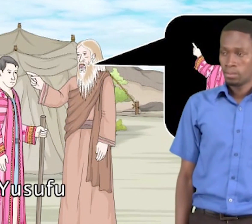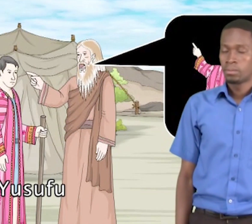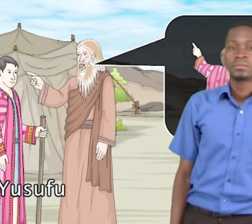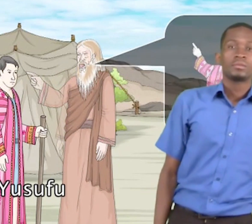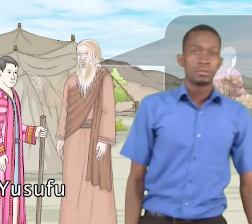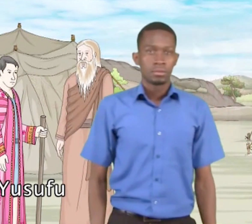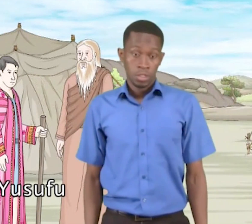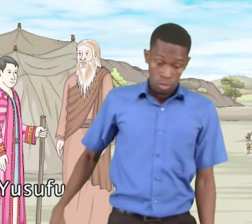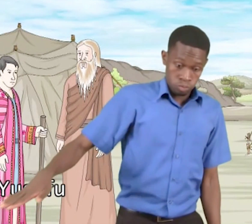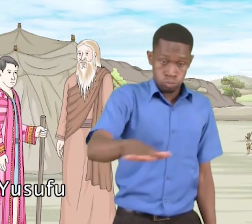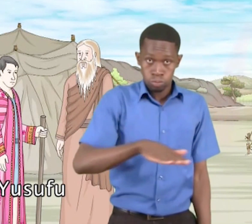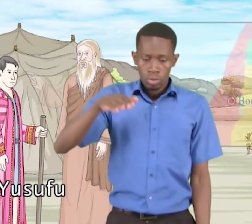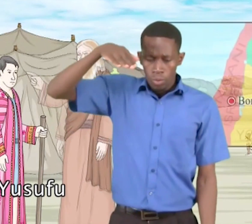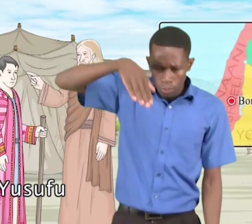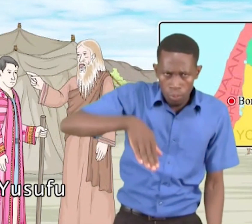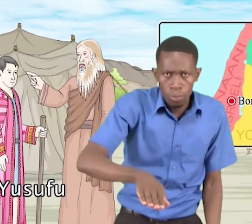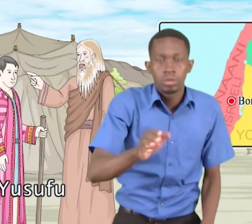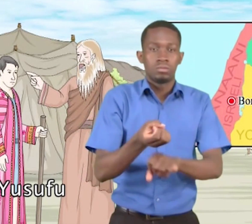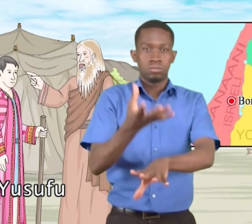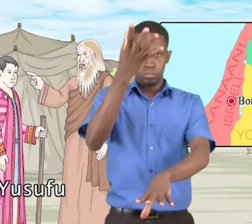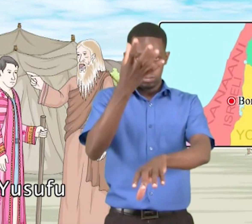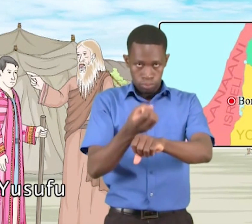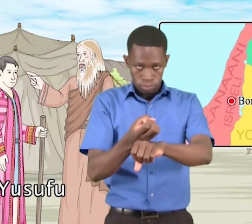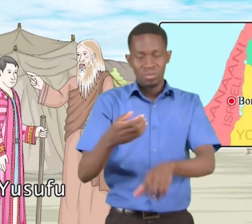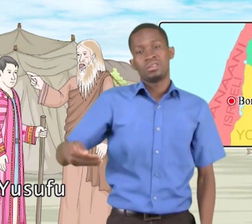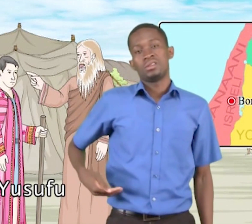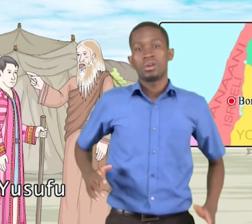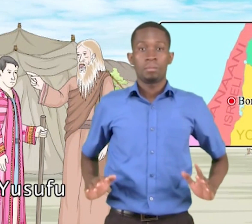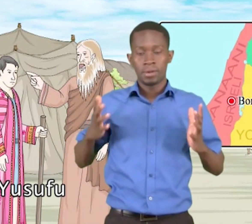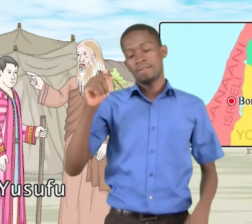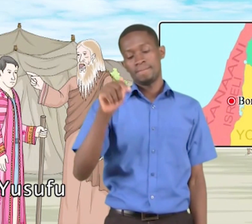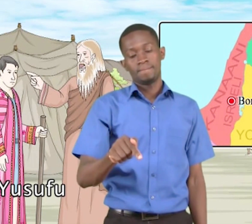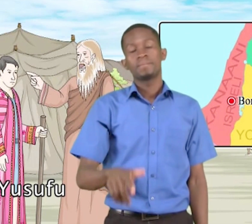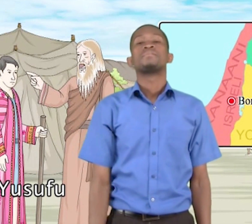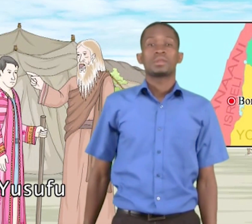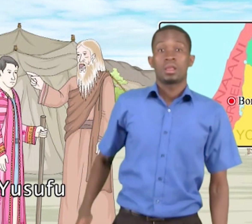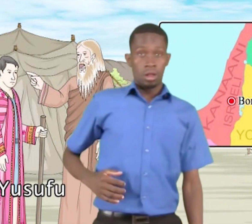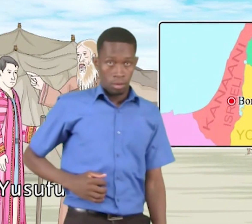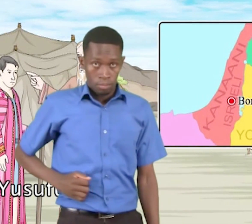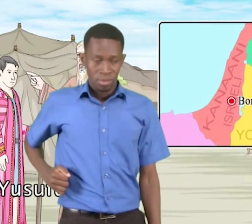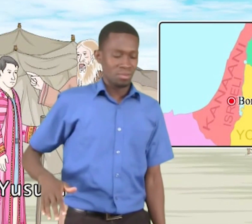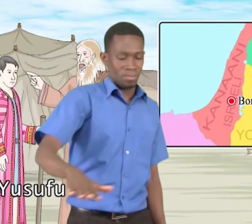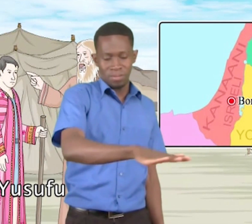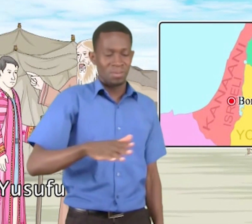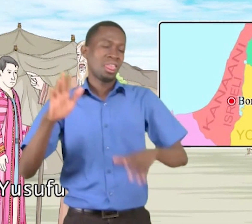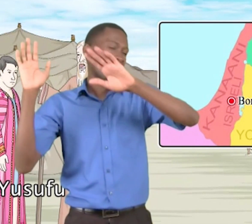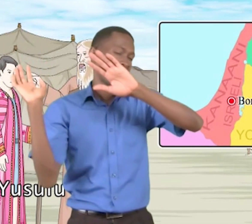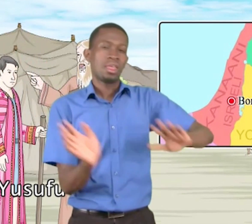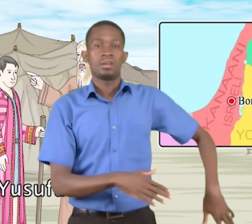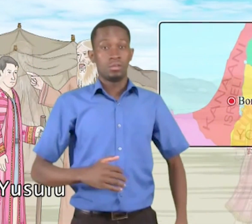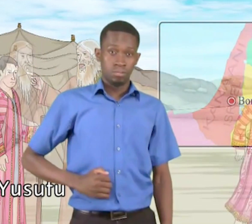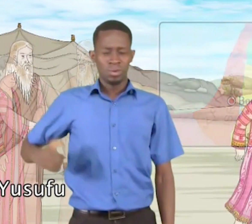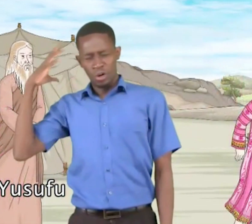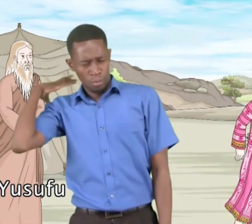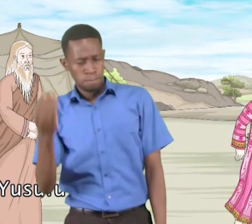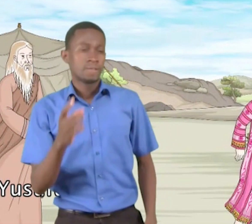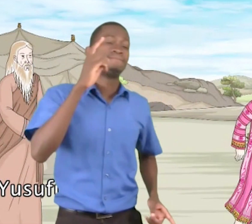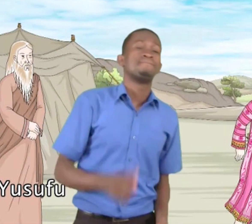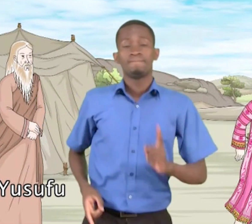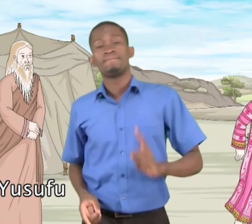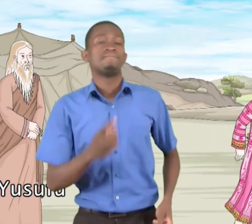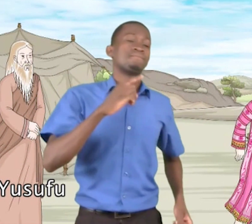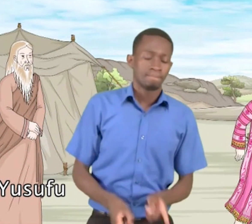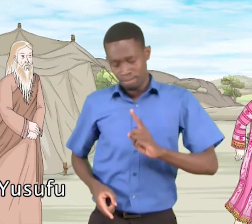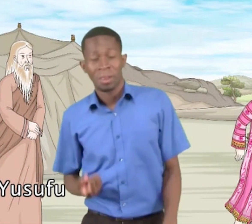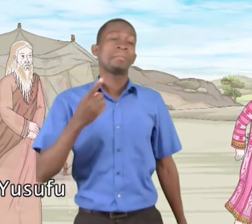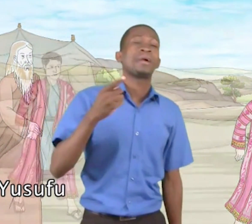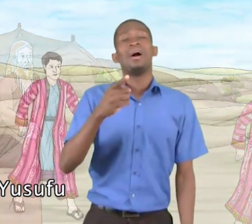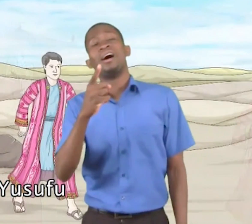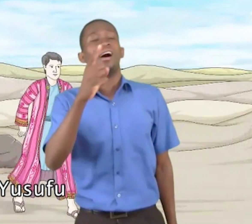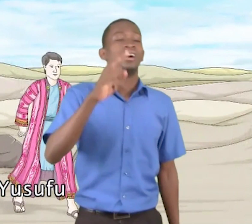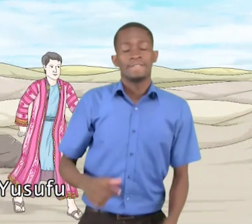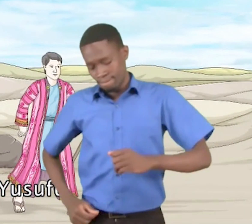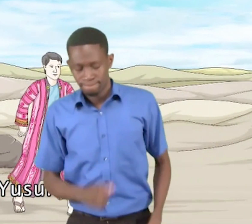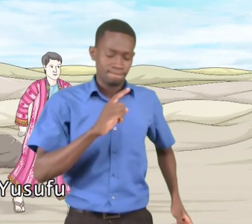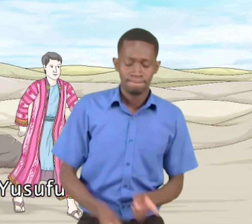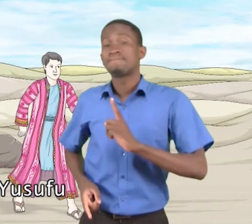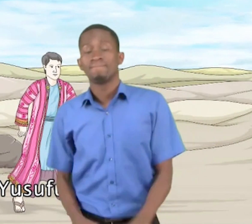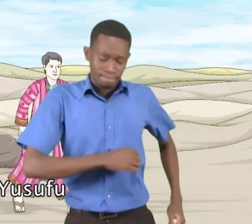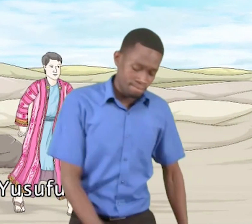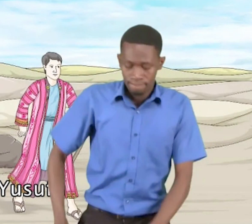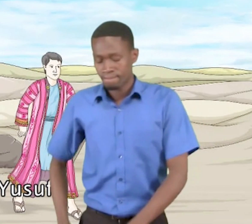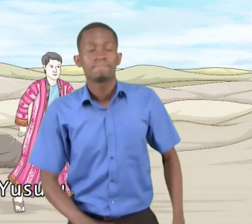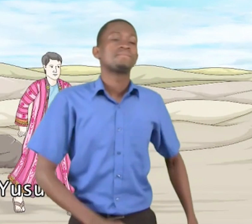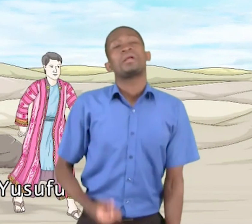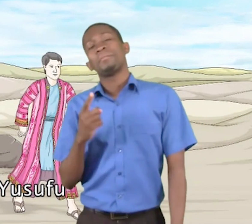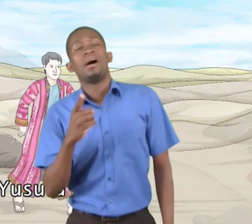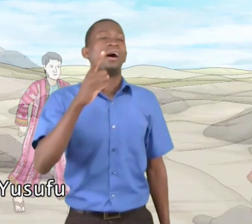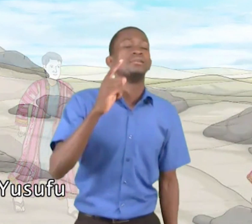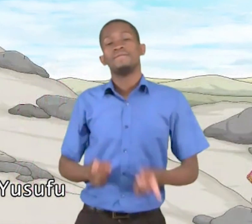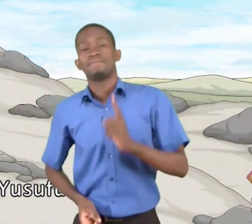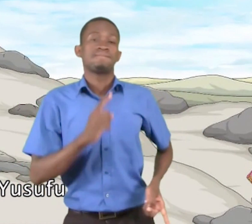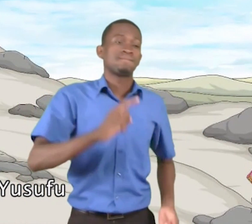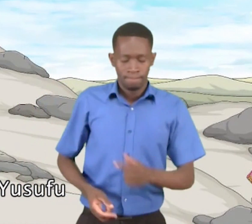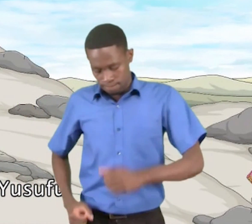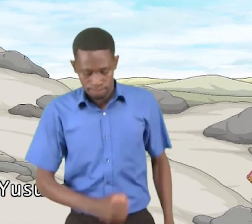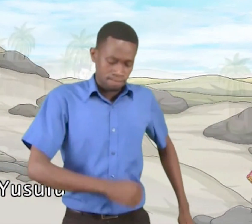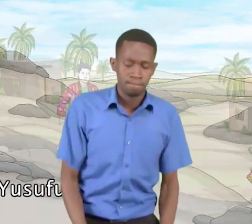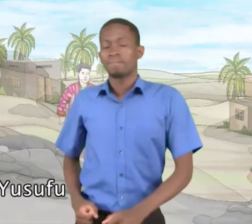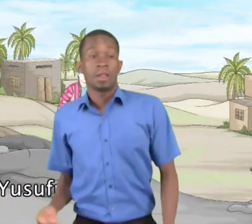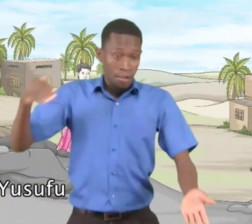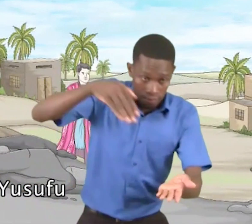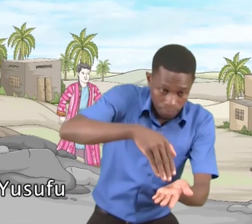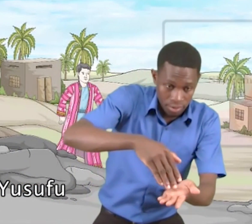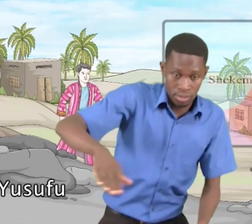So he sent him off from the Valley of Hebron.